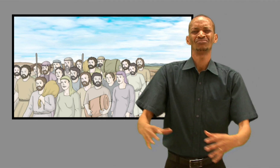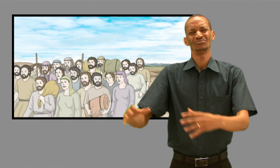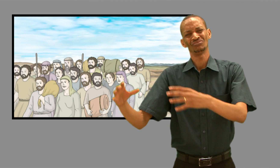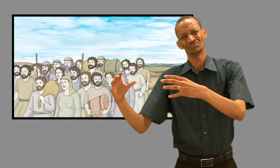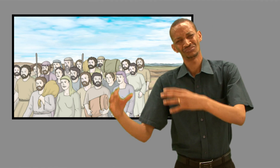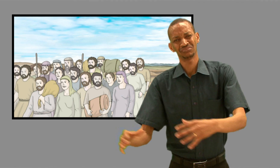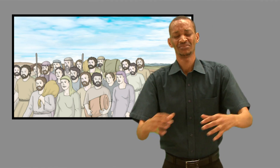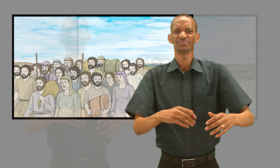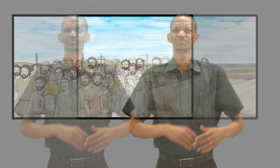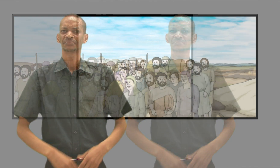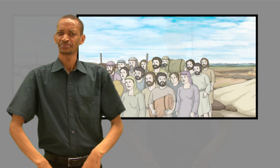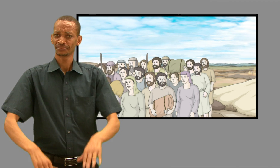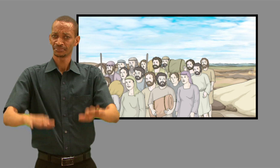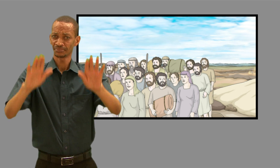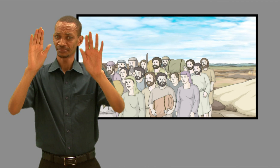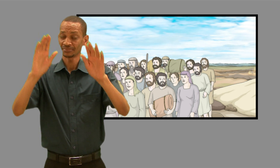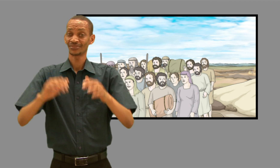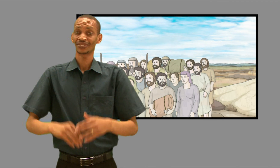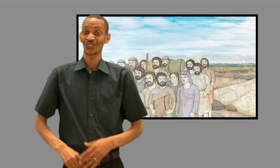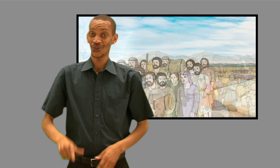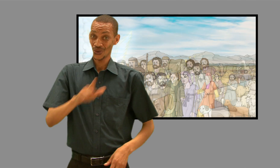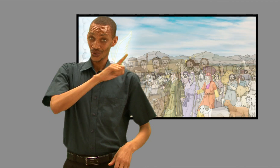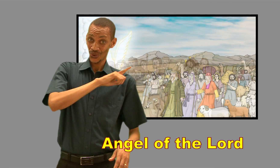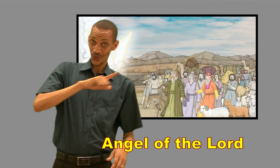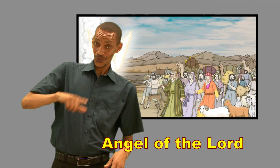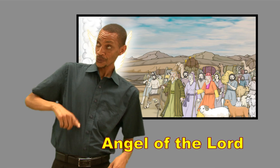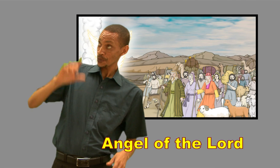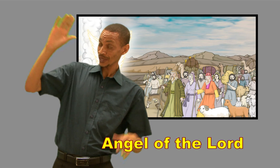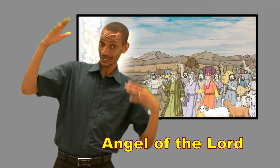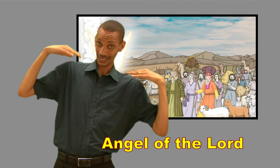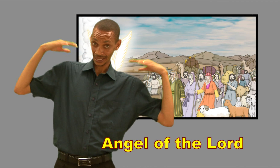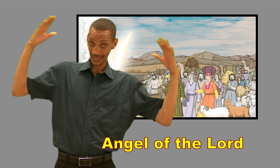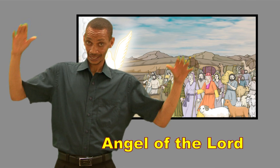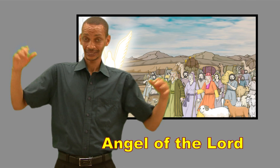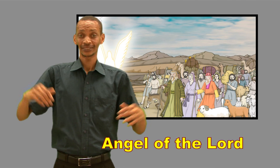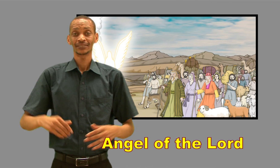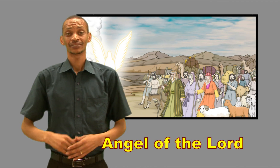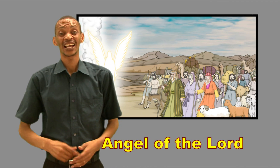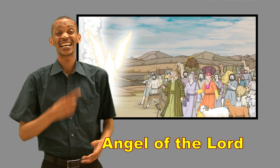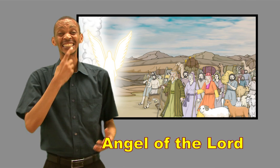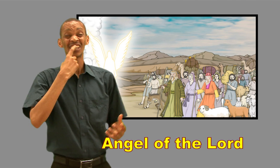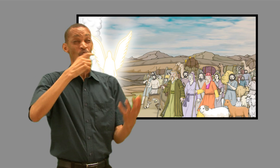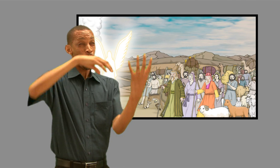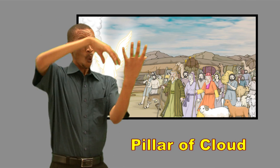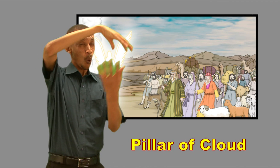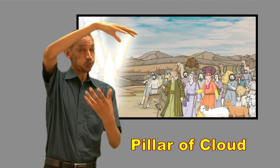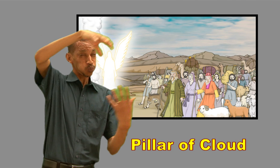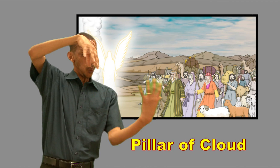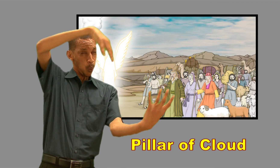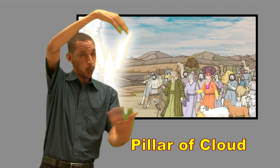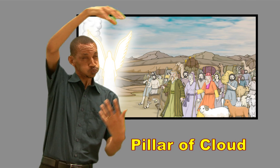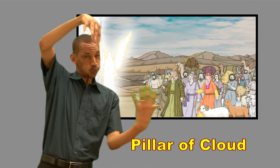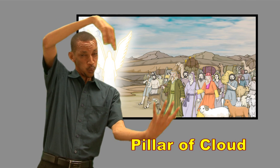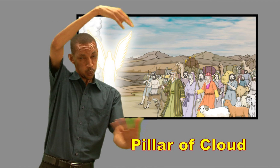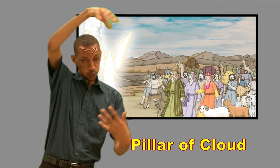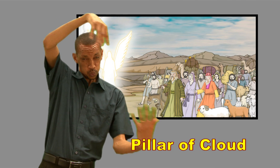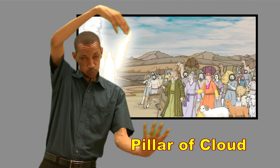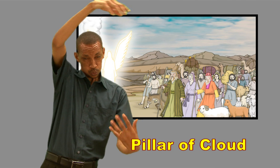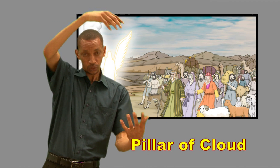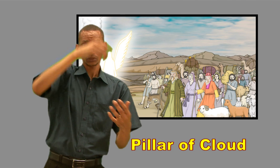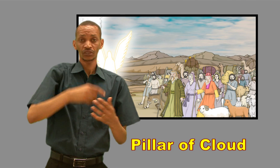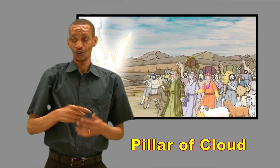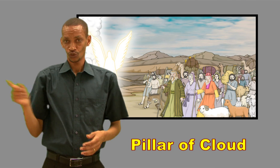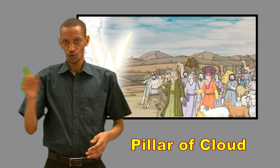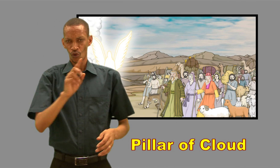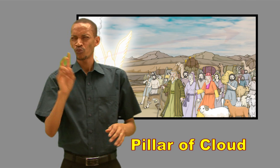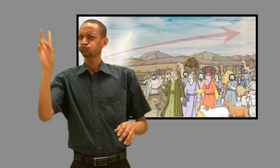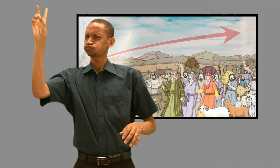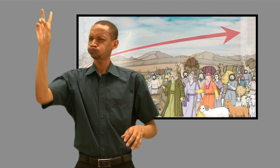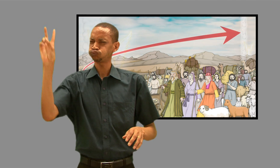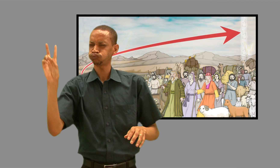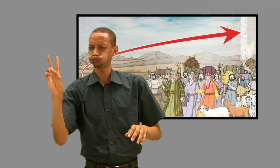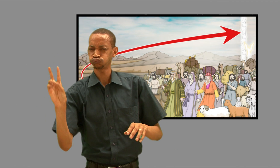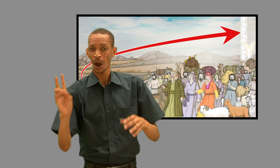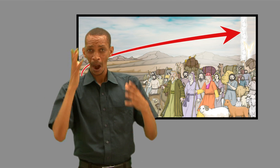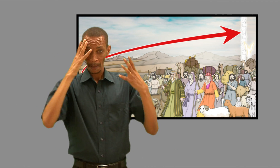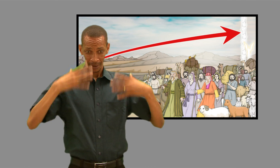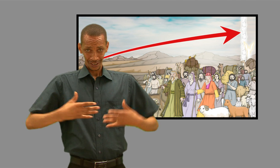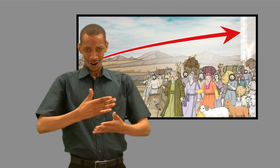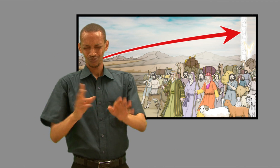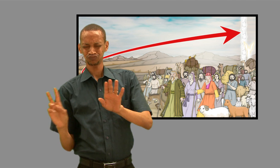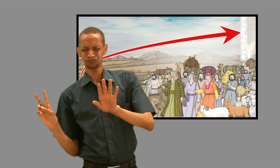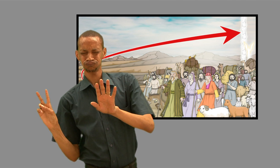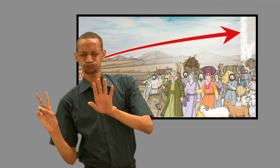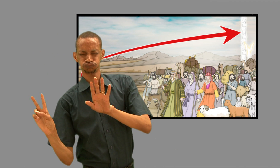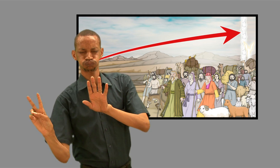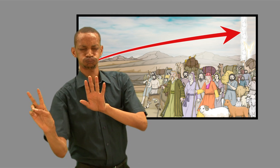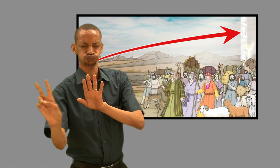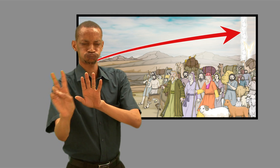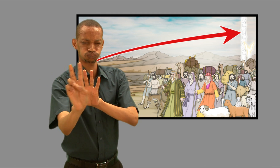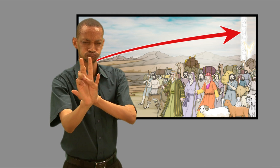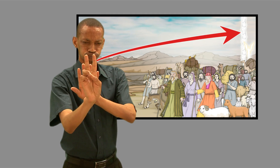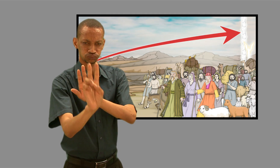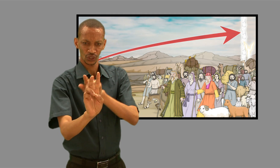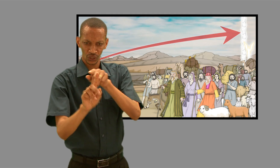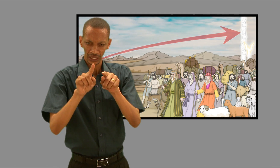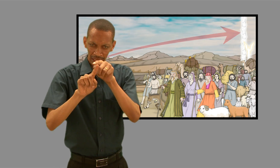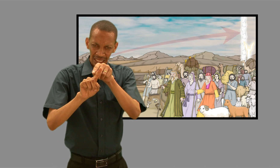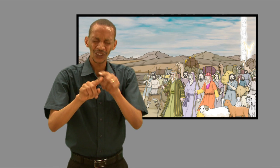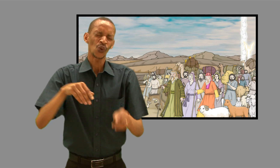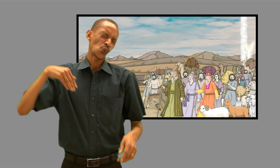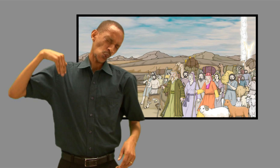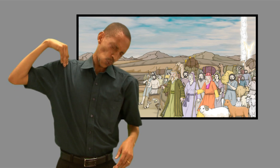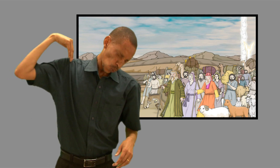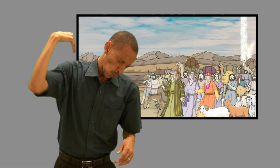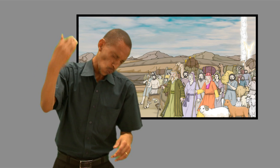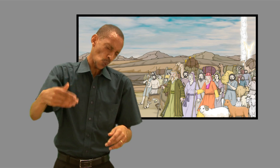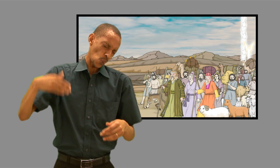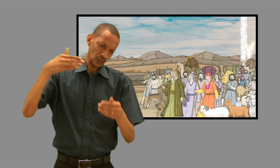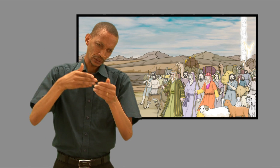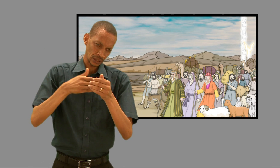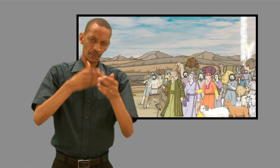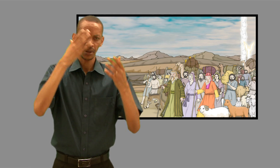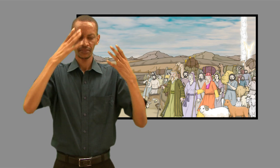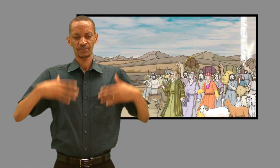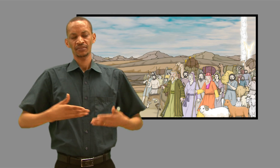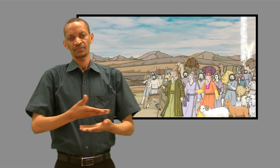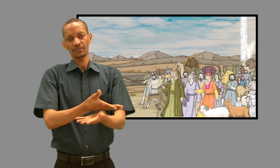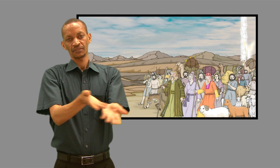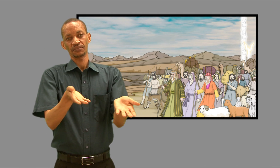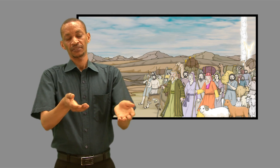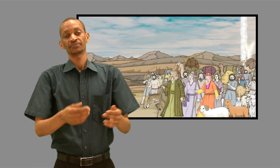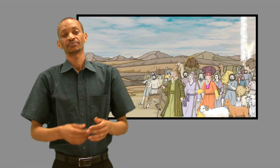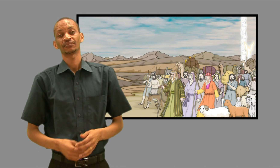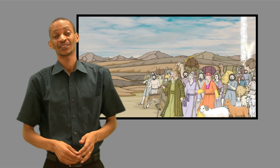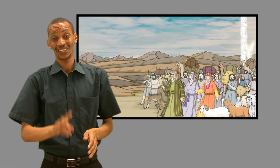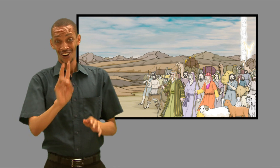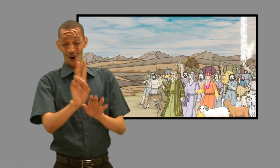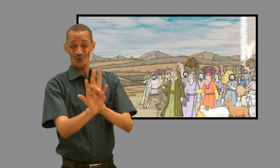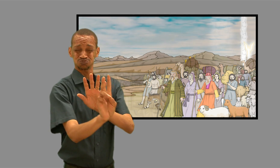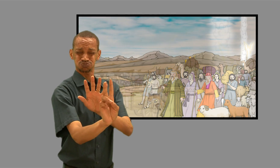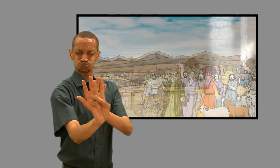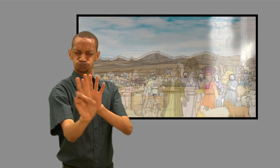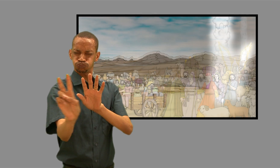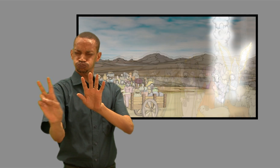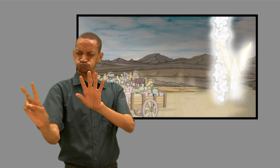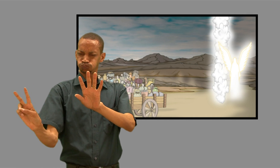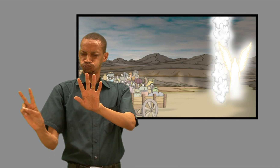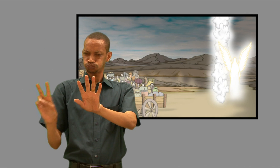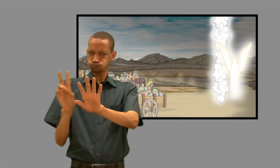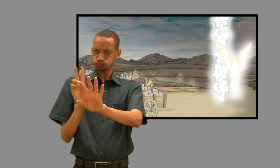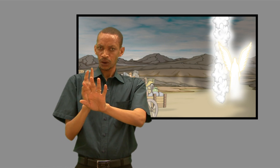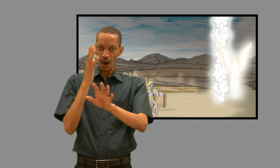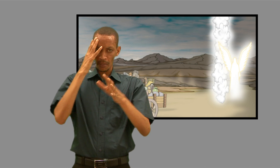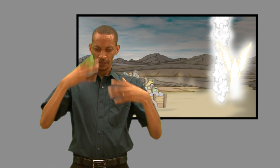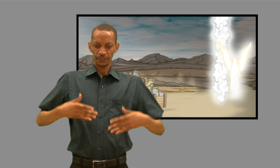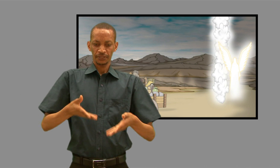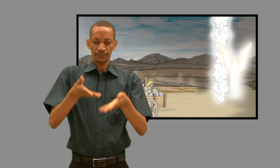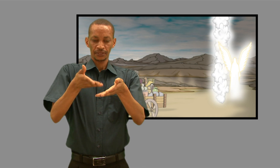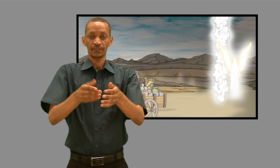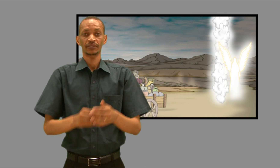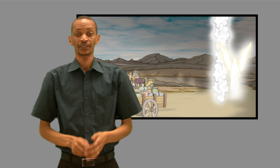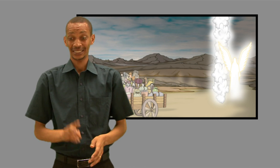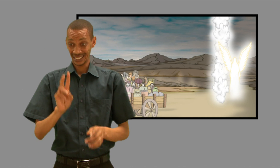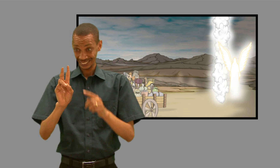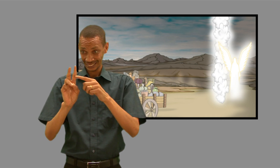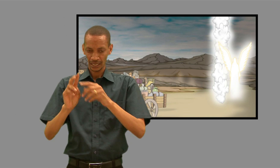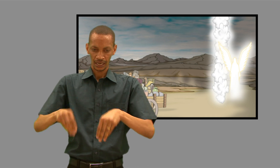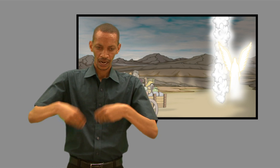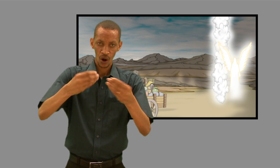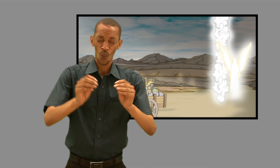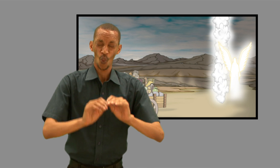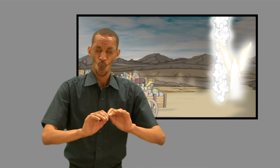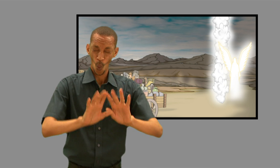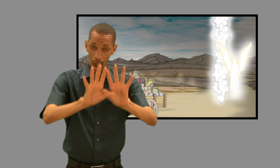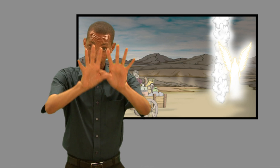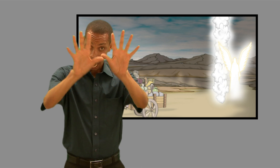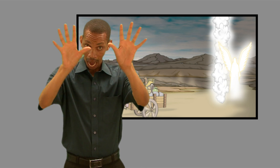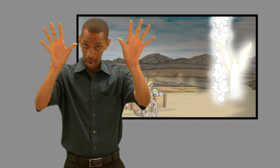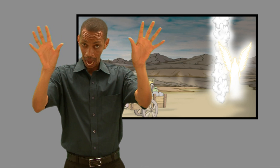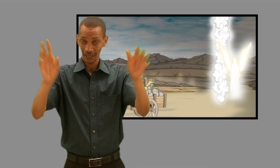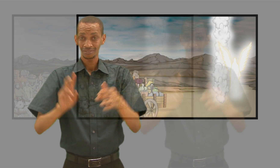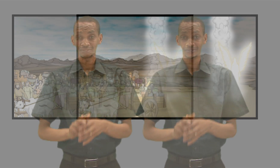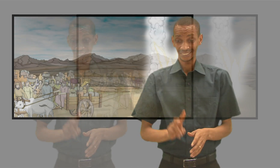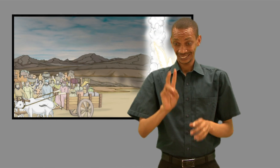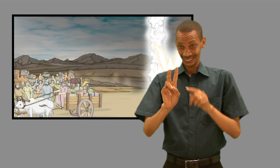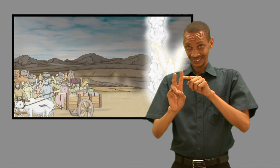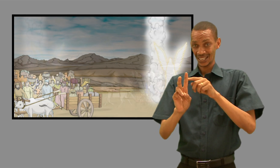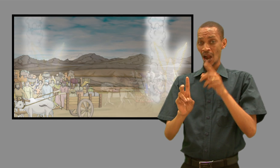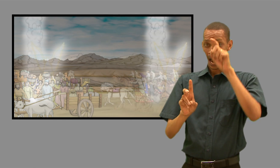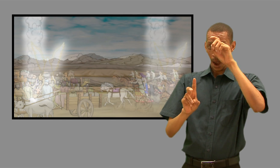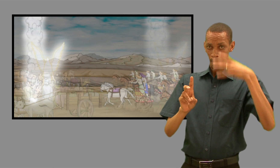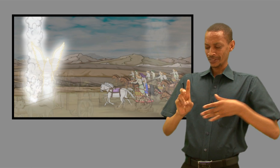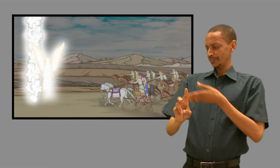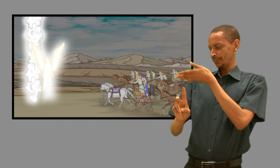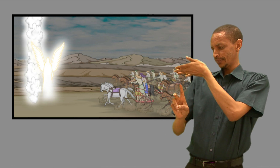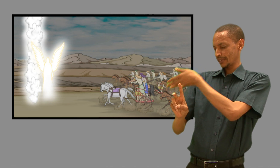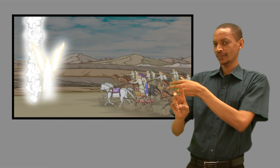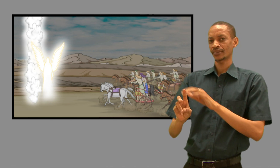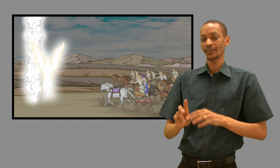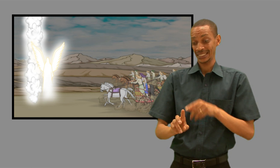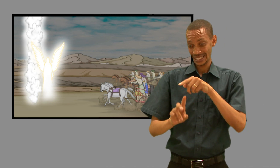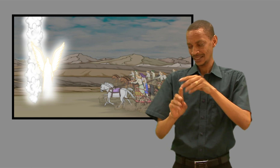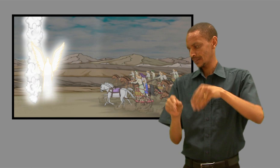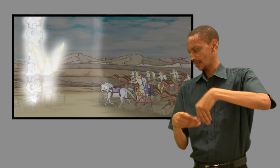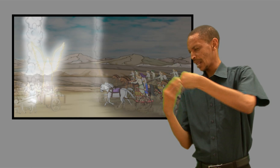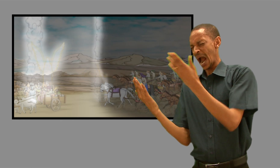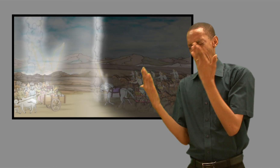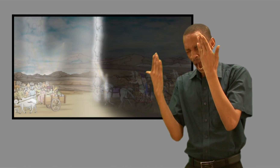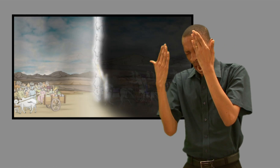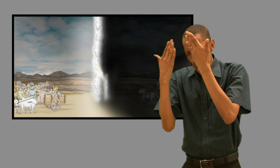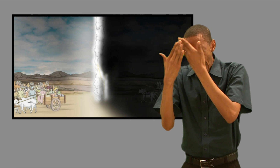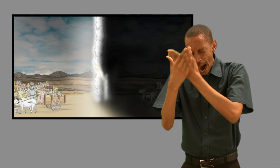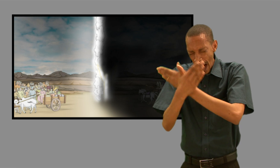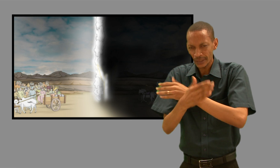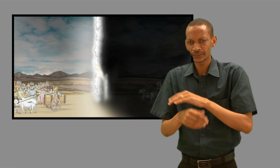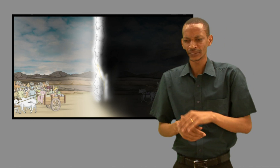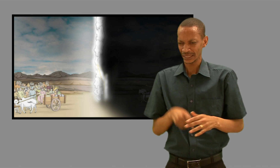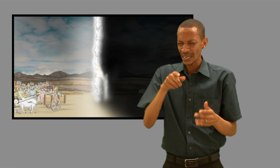And the angel of God, who had gone before the camp of Israel, withdrew and went behind them. The pillar of cloud also moved from before them and stood behind them, so that it came between the camps of Egypt and Israel.